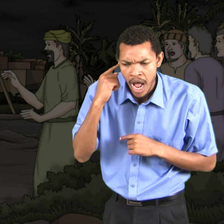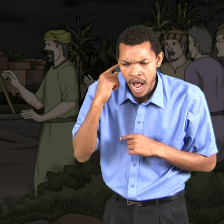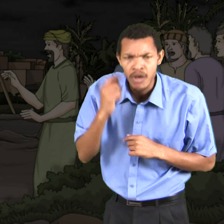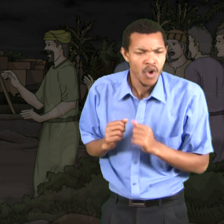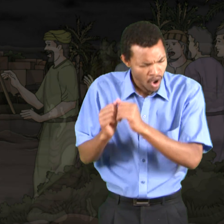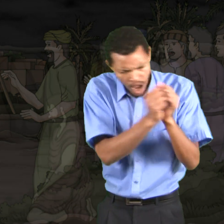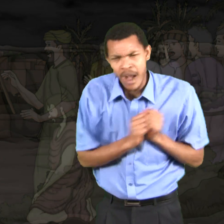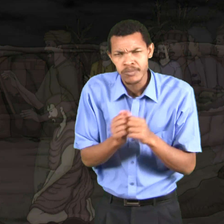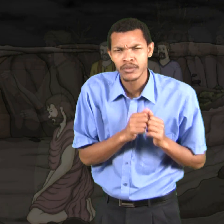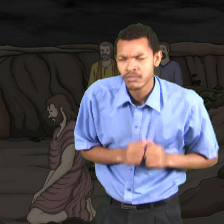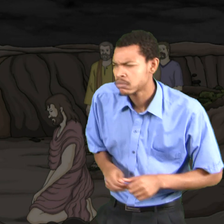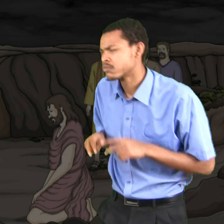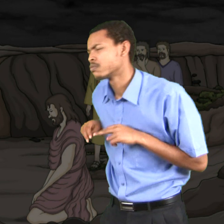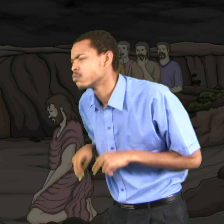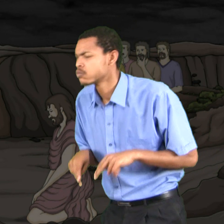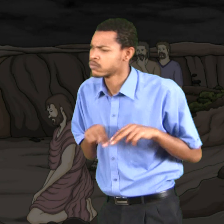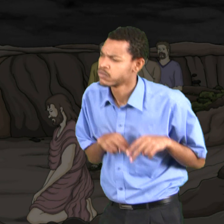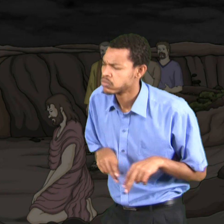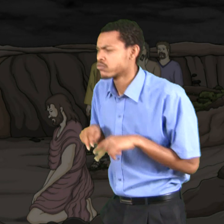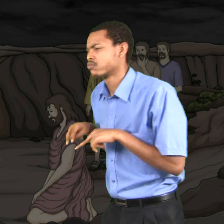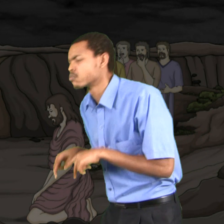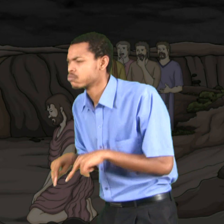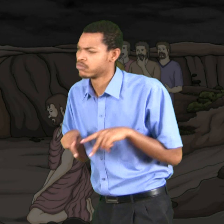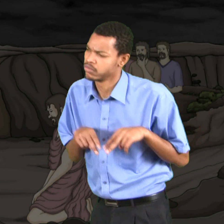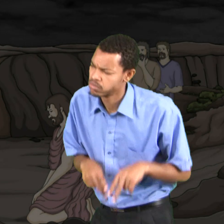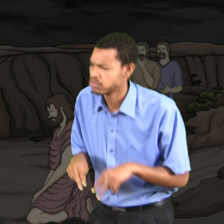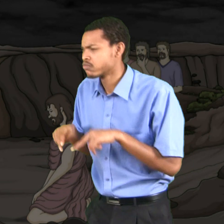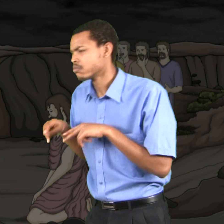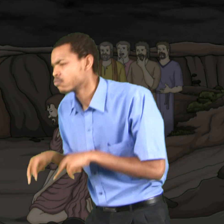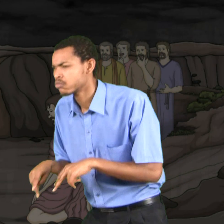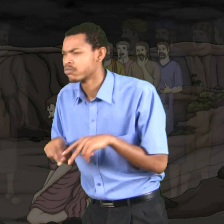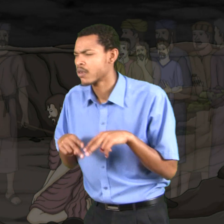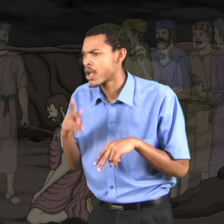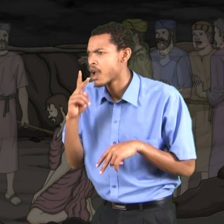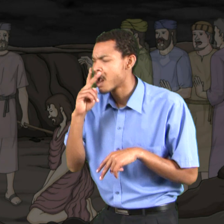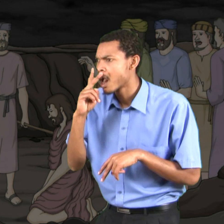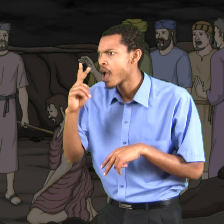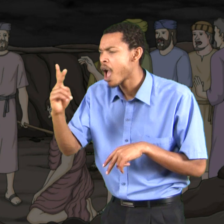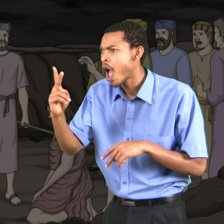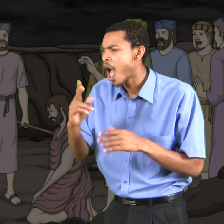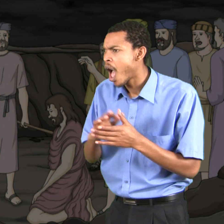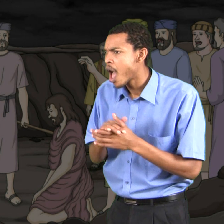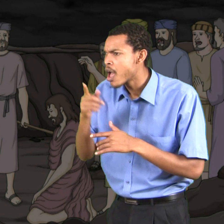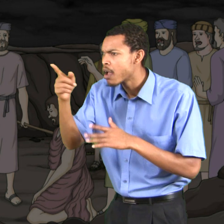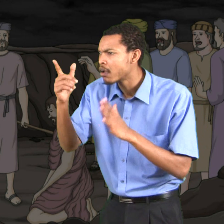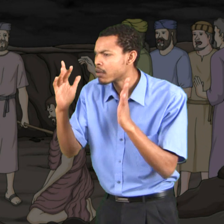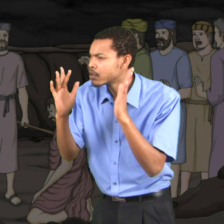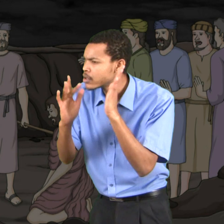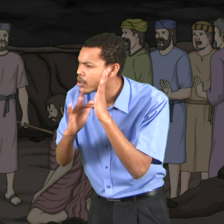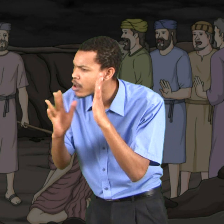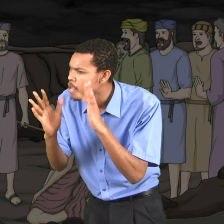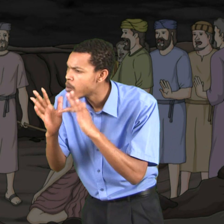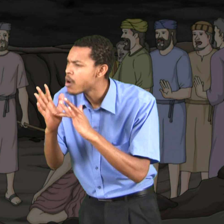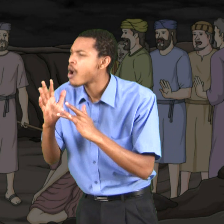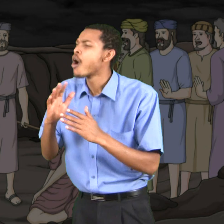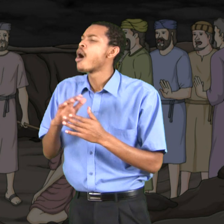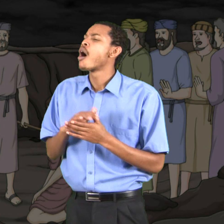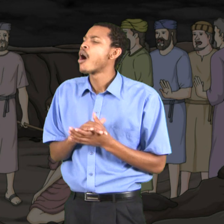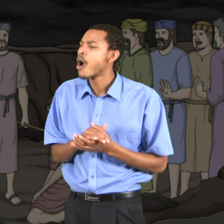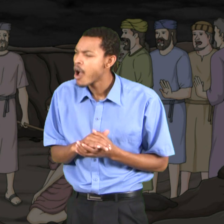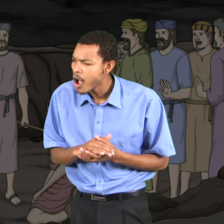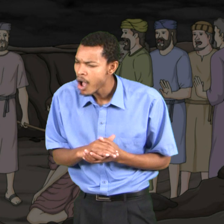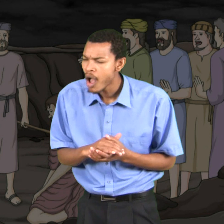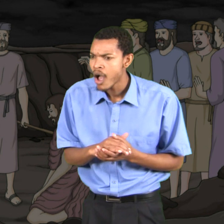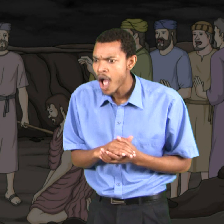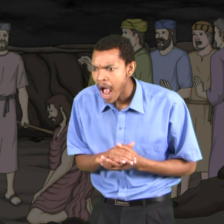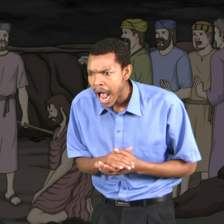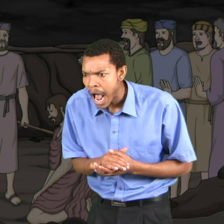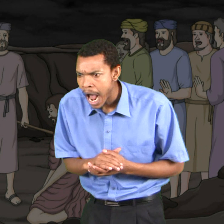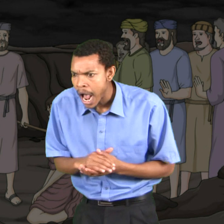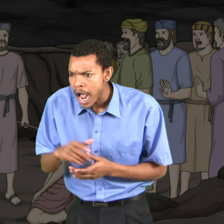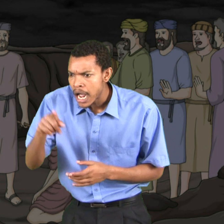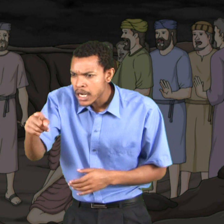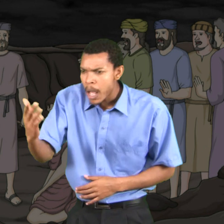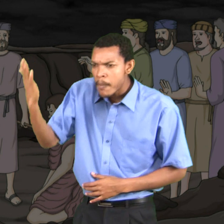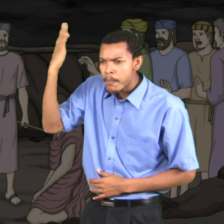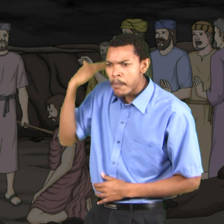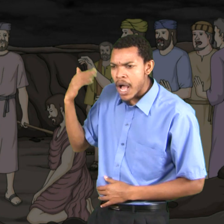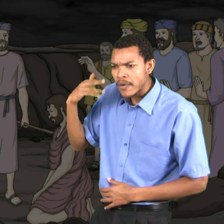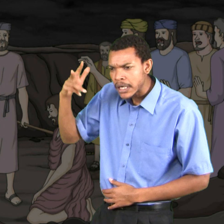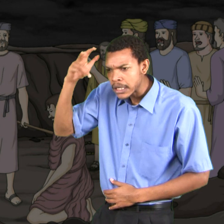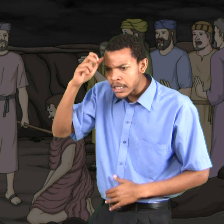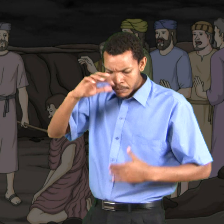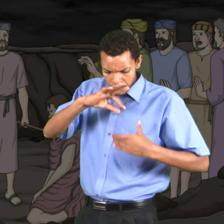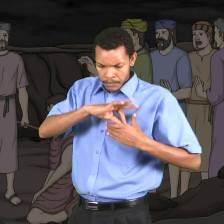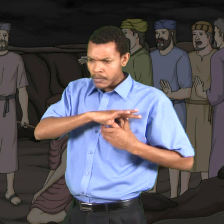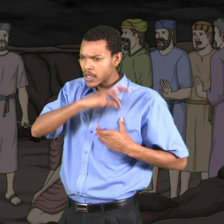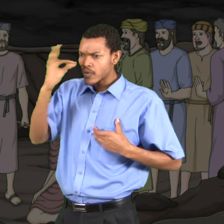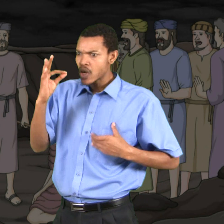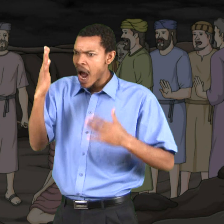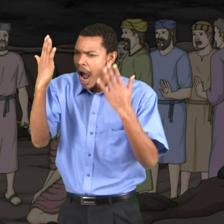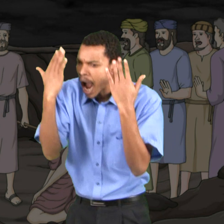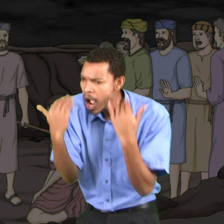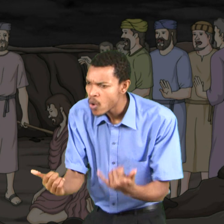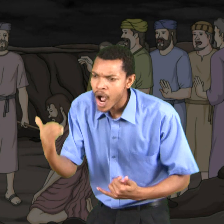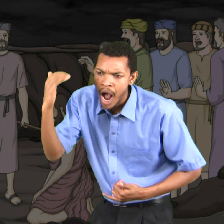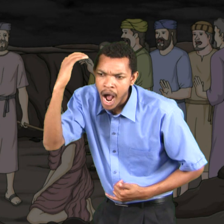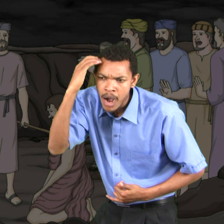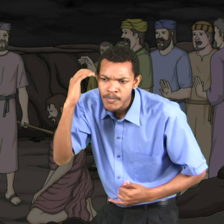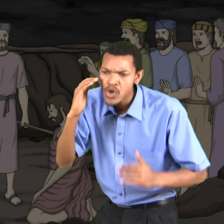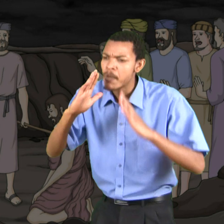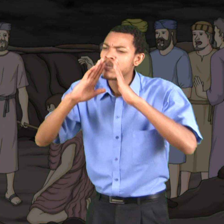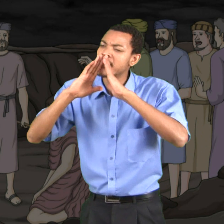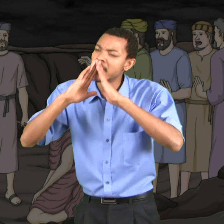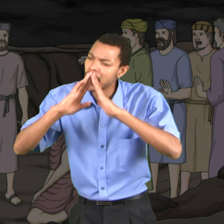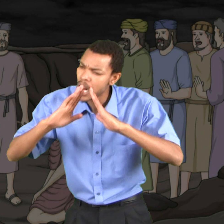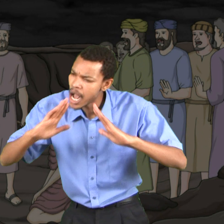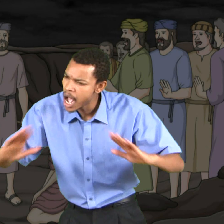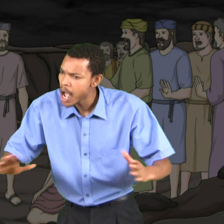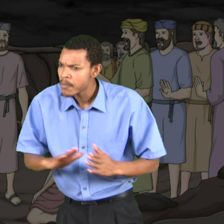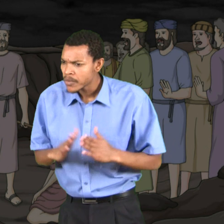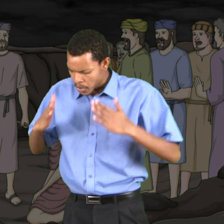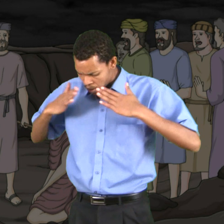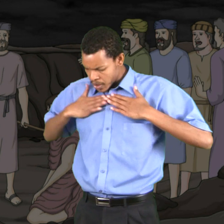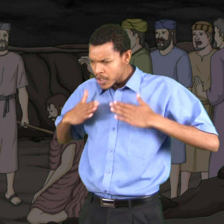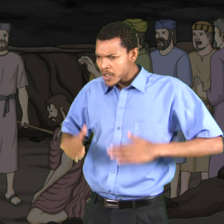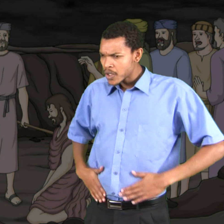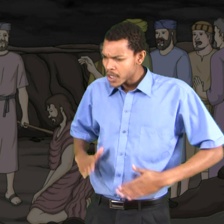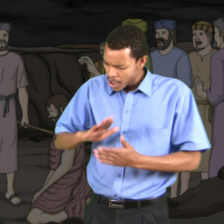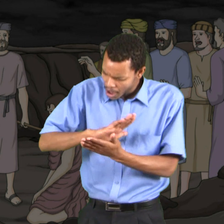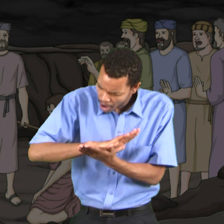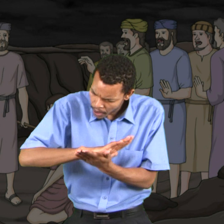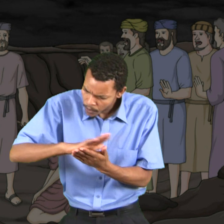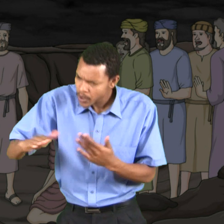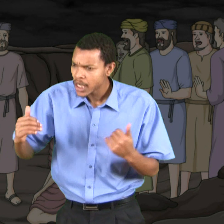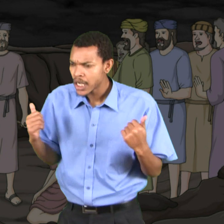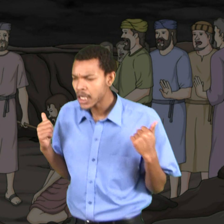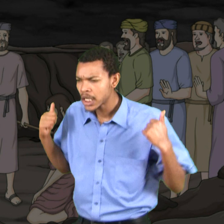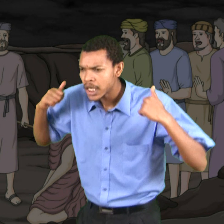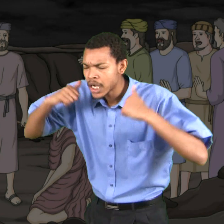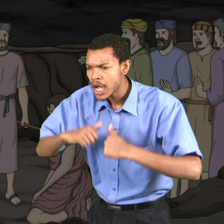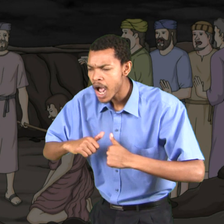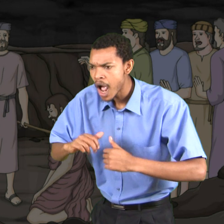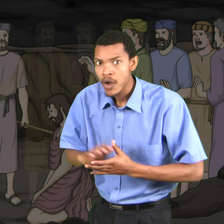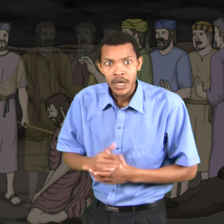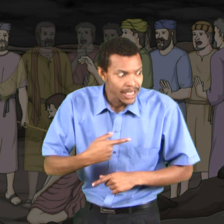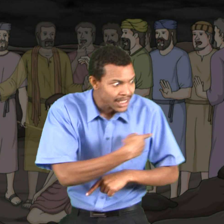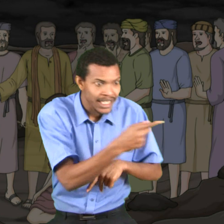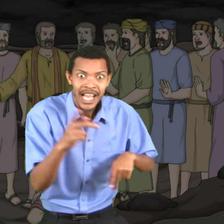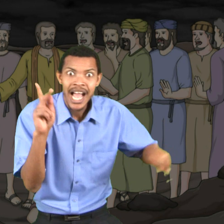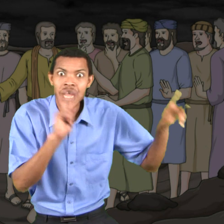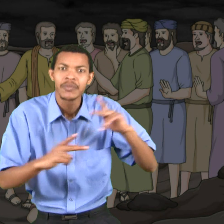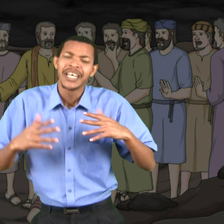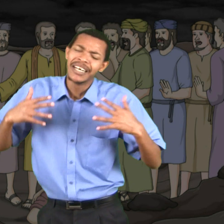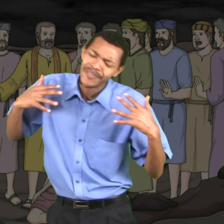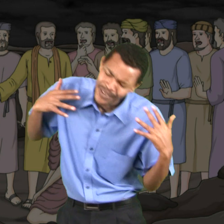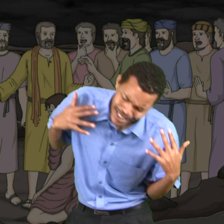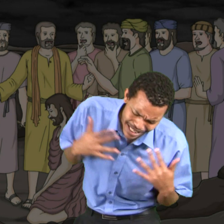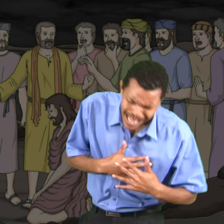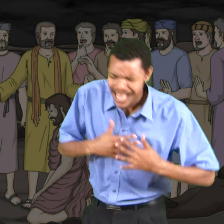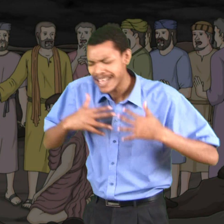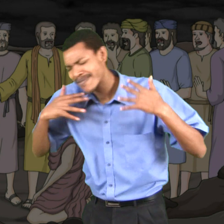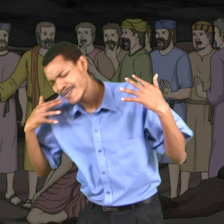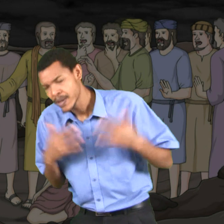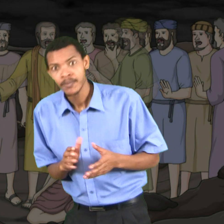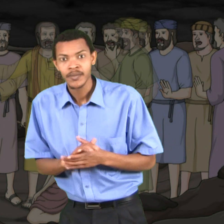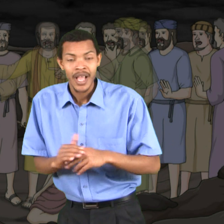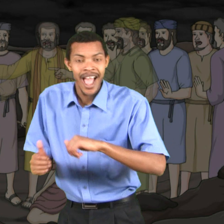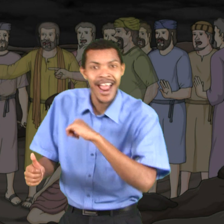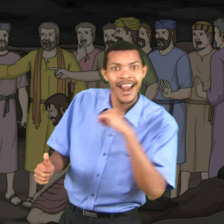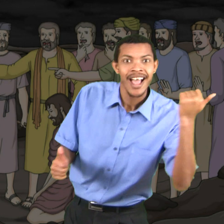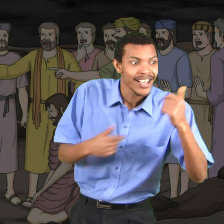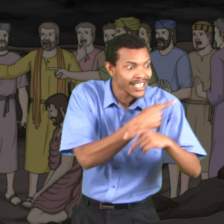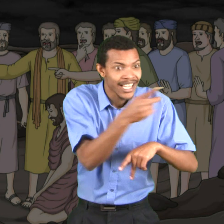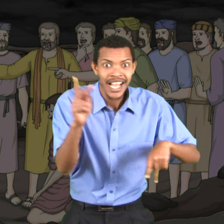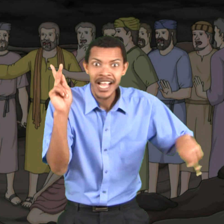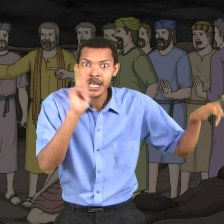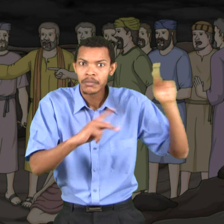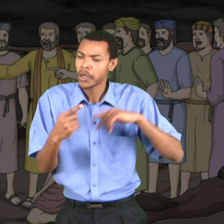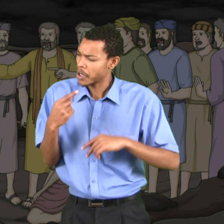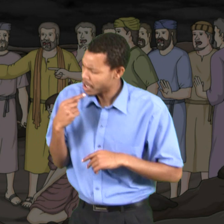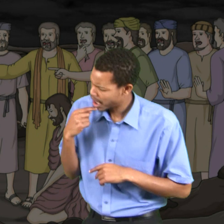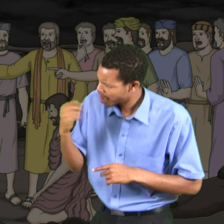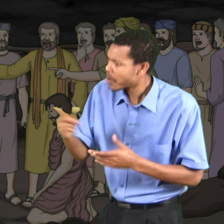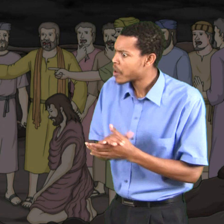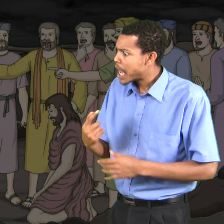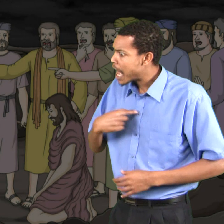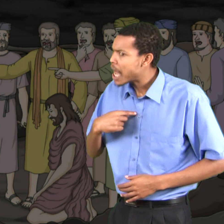When they came to Jesus, they saw the man who had been possessed by the legion of demons sitting there, clothed and in his right mind; and they were afraid.